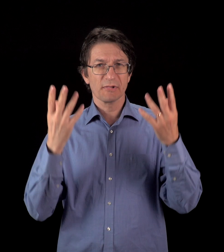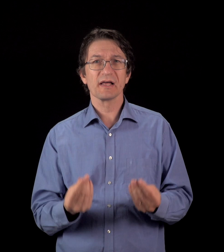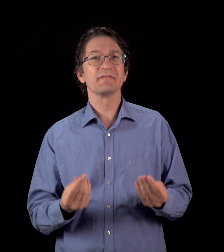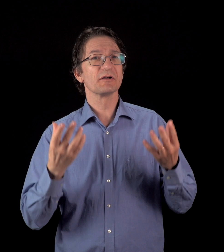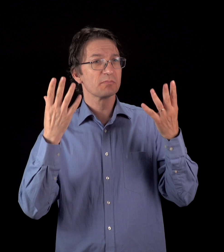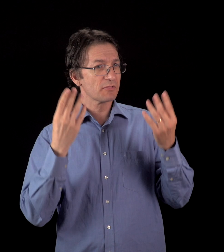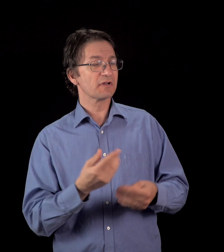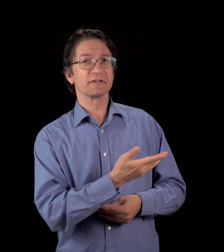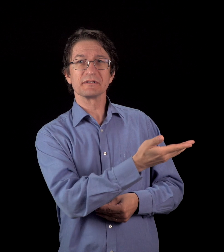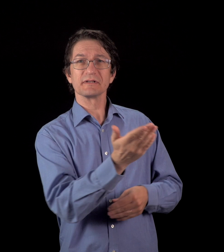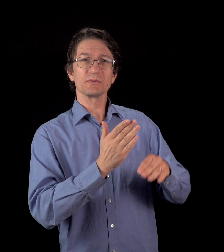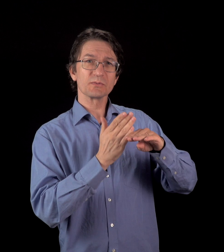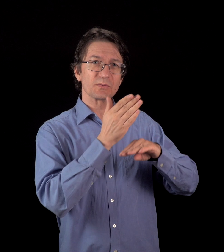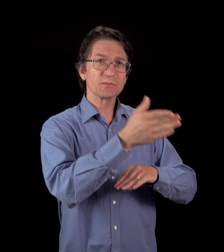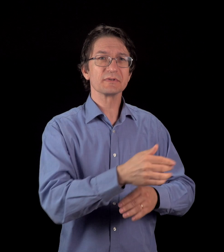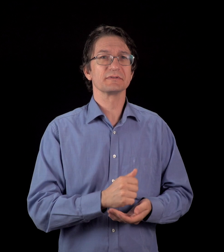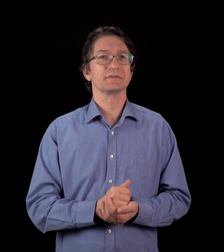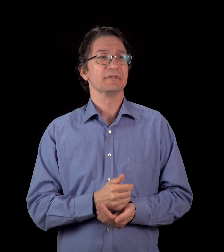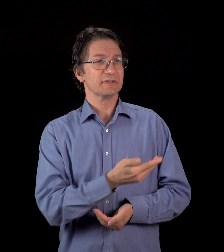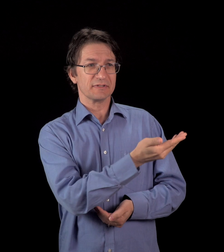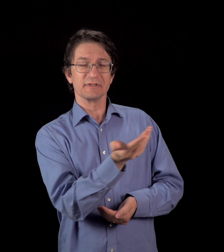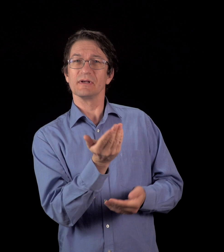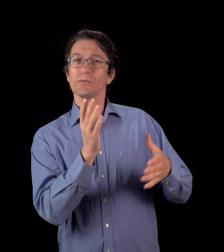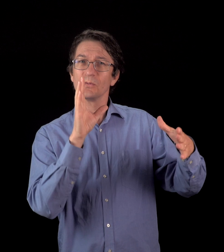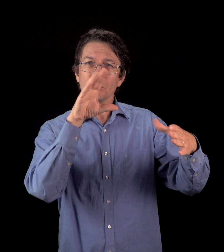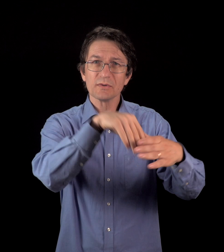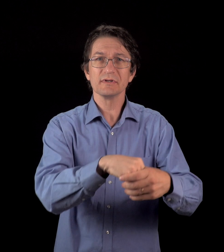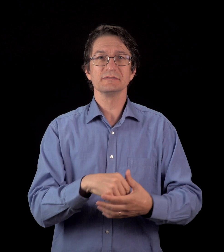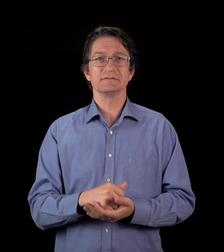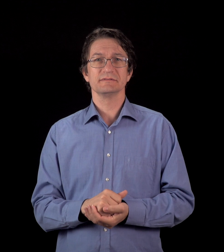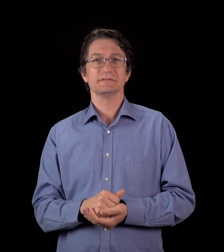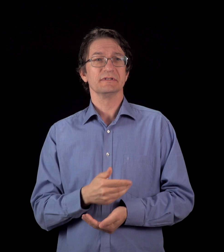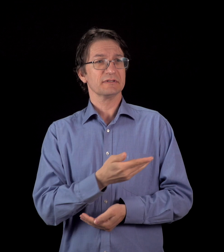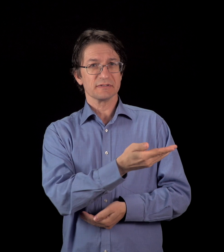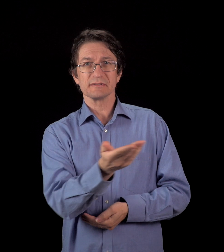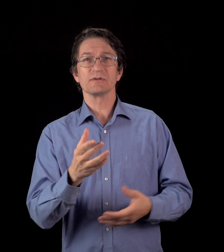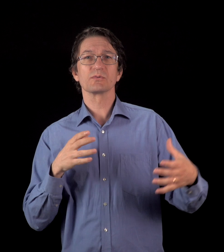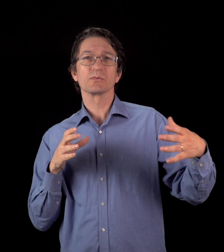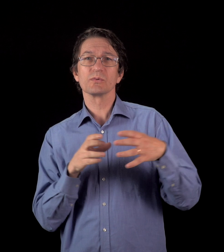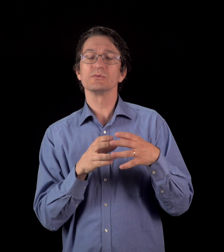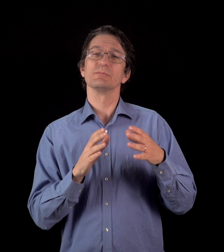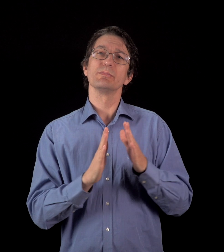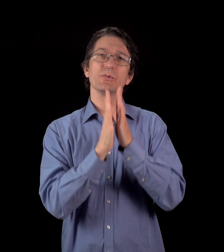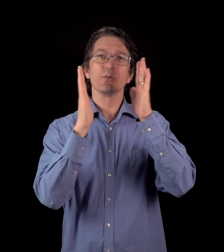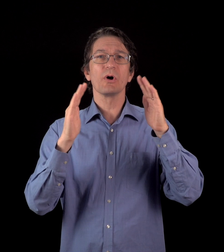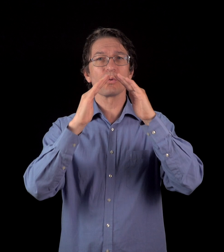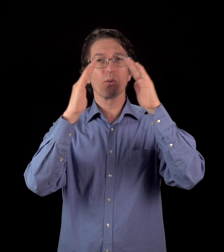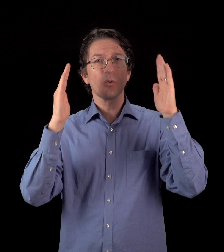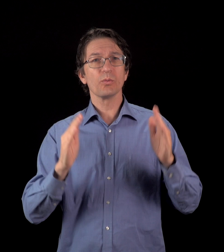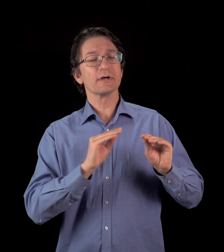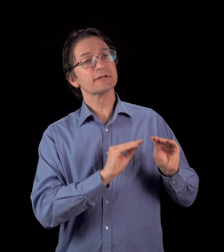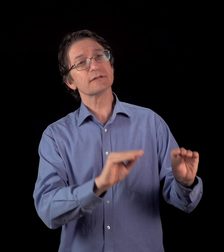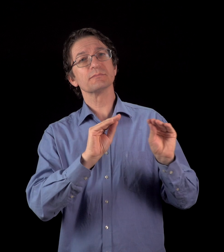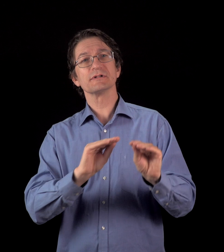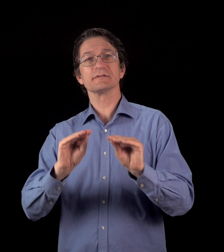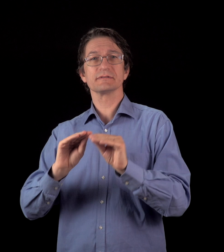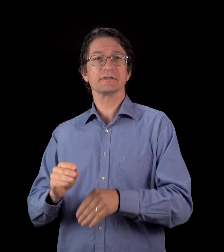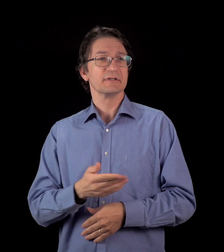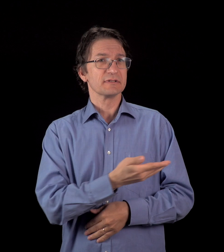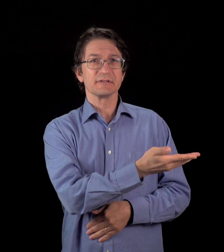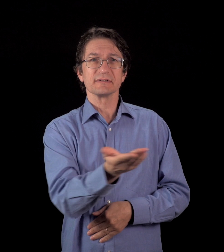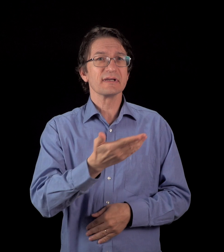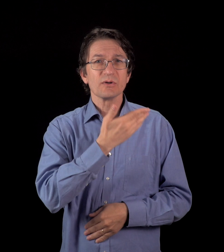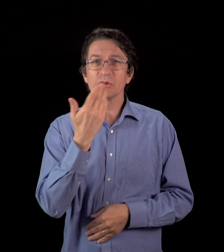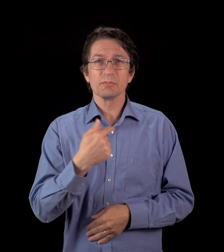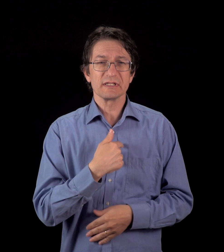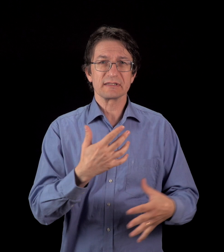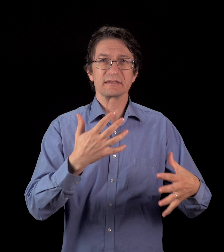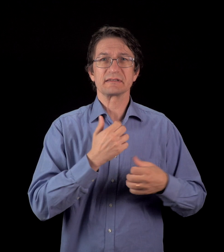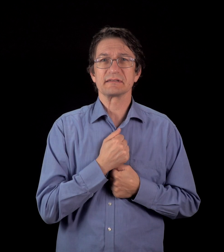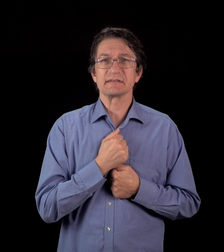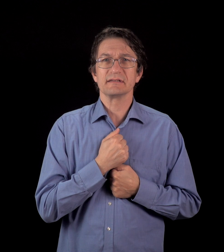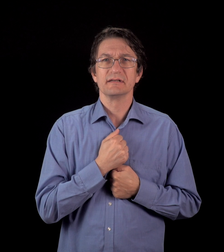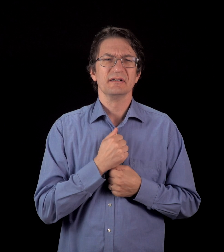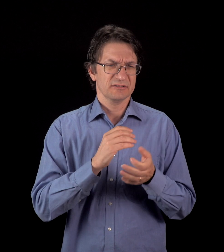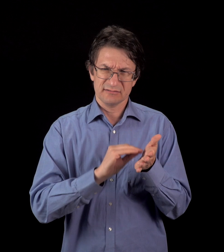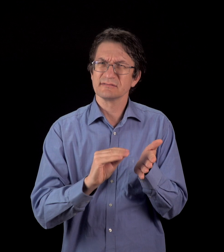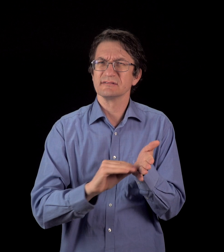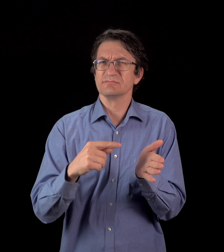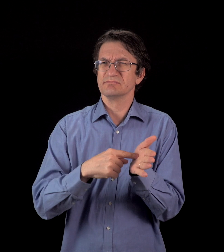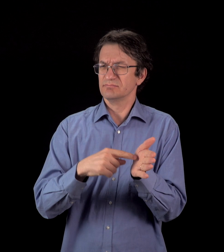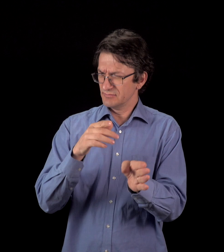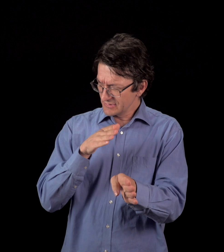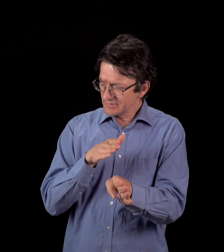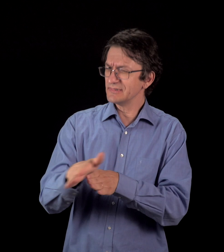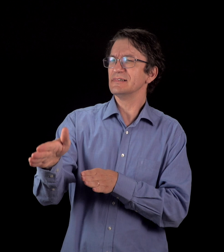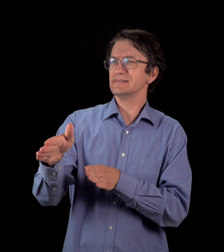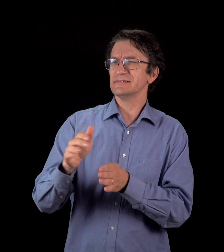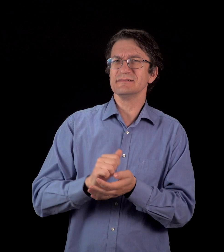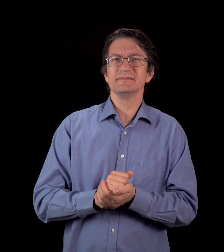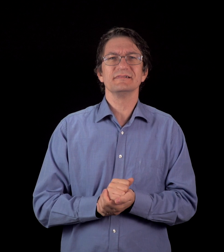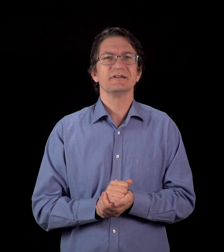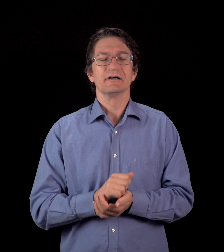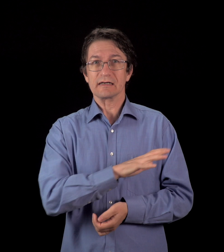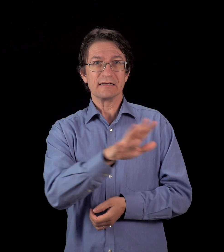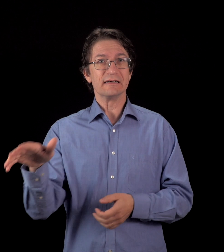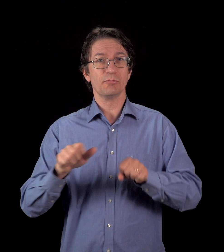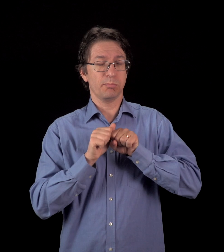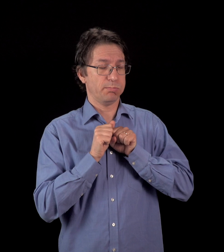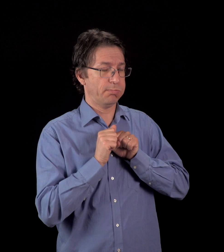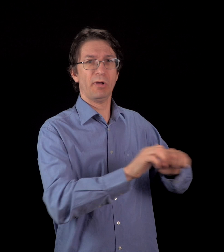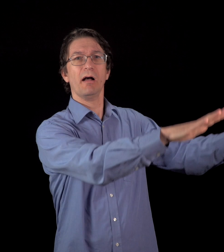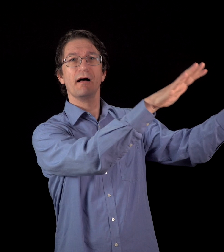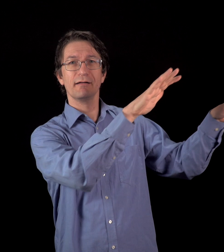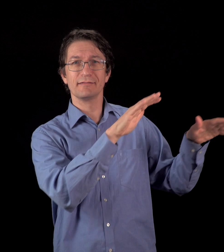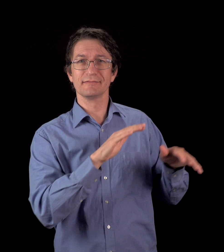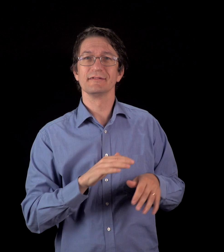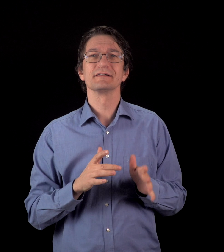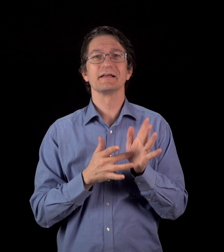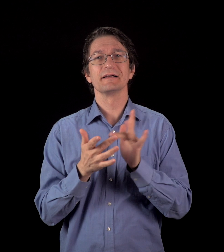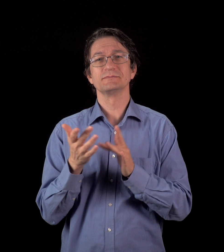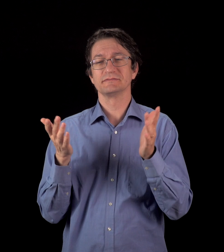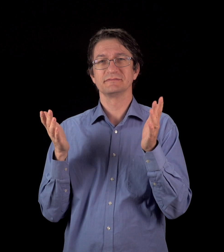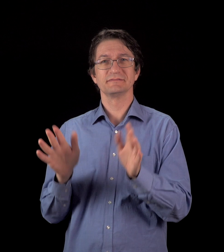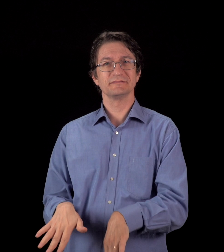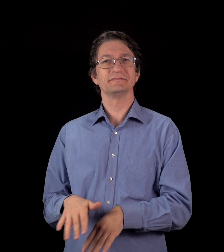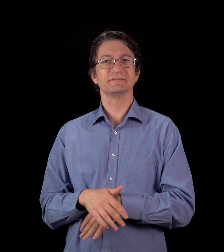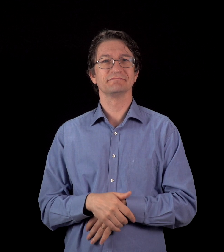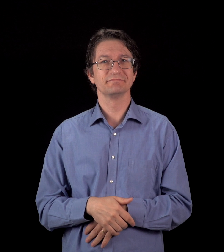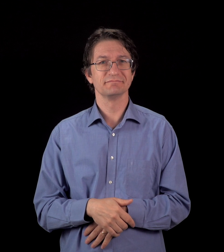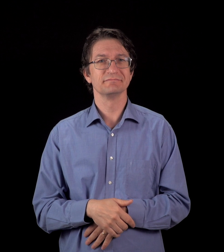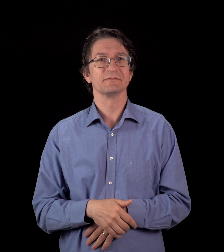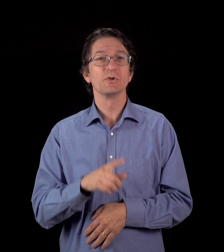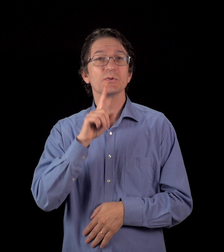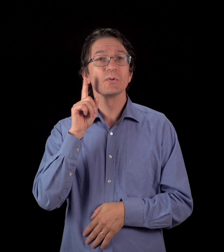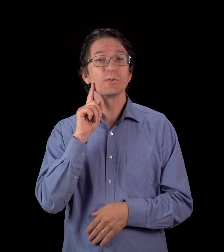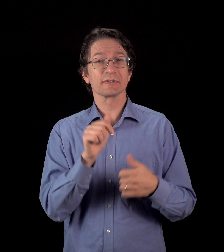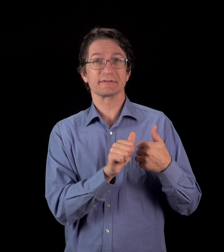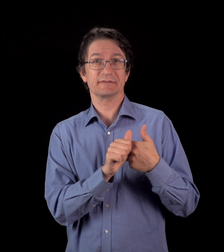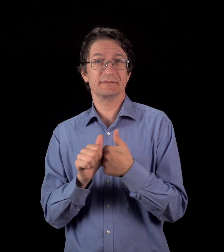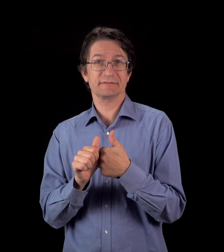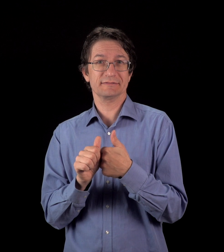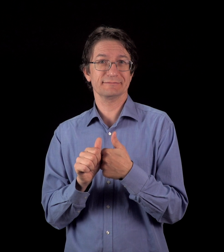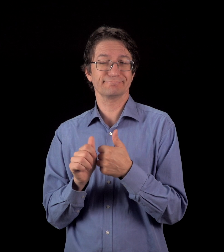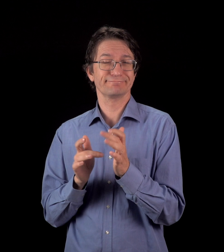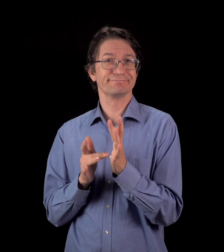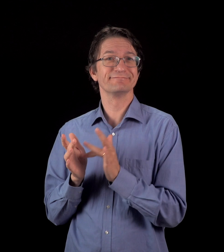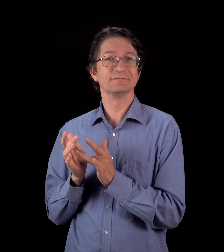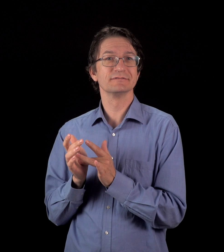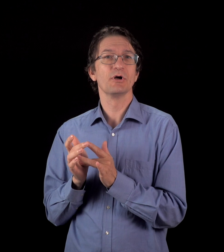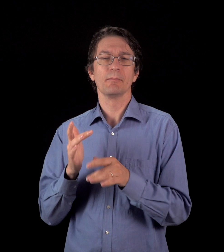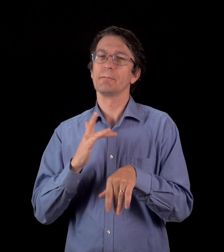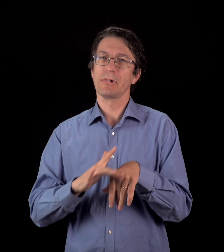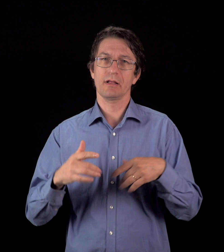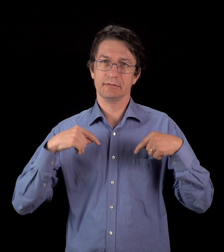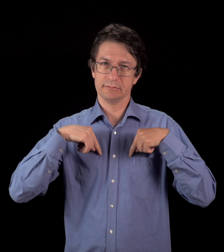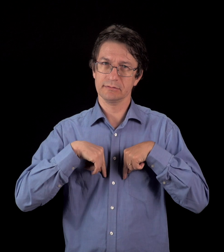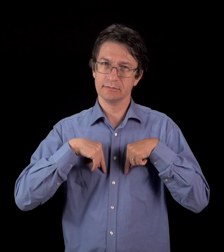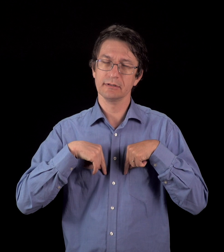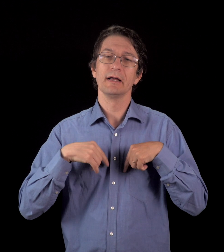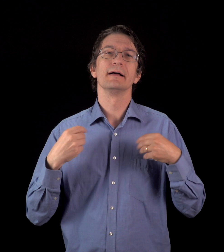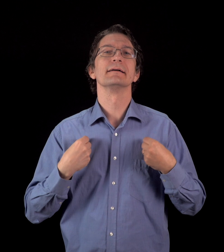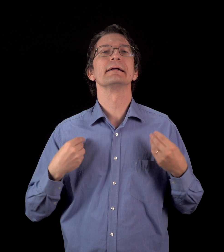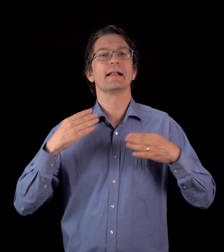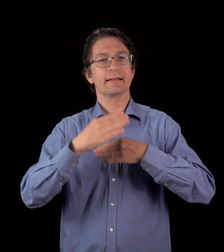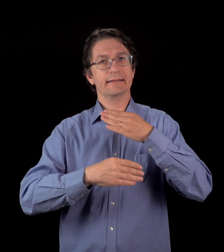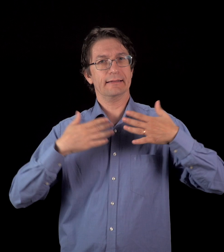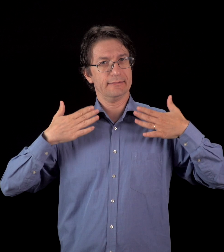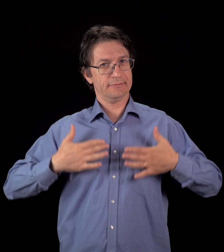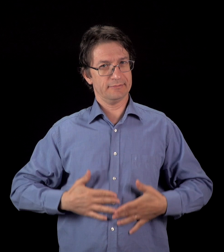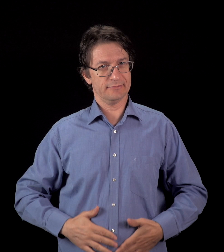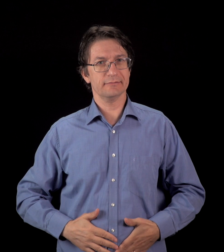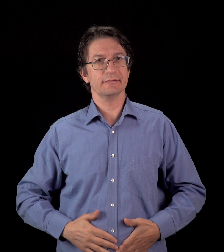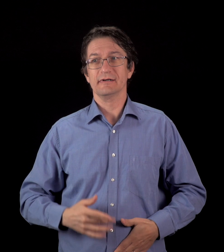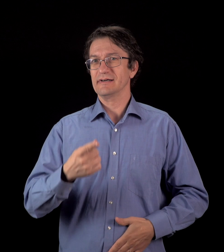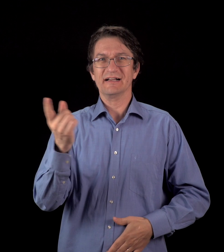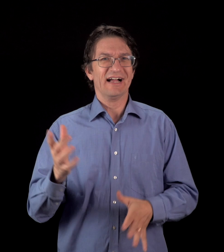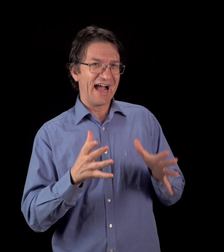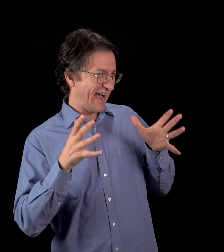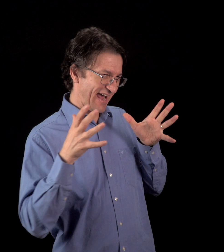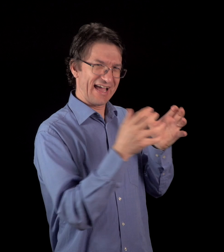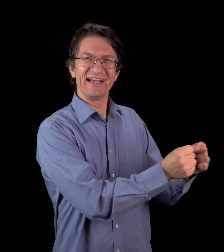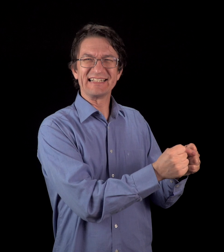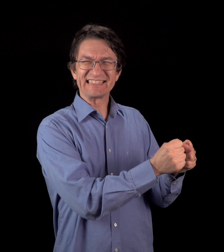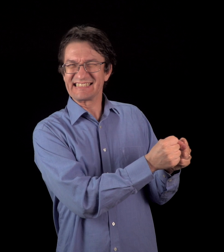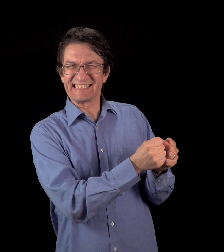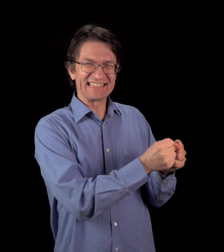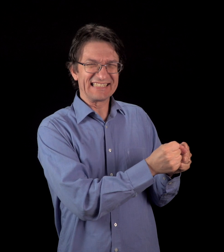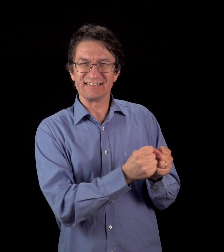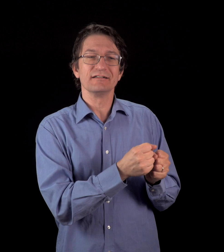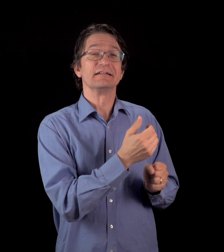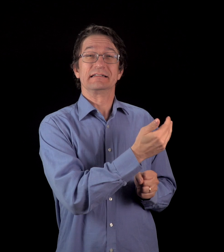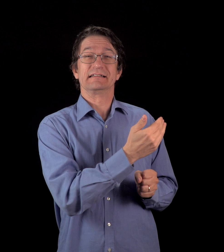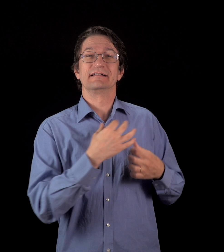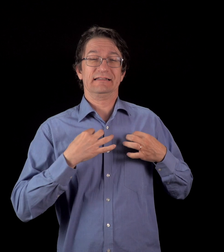But this has happened that the Scriptures would be fulfilled.” Then everyone deserted Him and fled. One young man who had been following Jesus was wearing a linen cloth around his body.